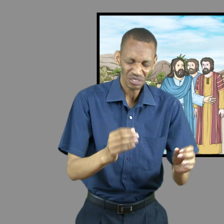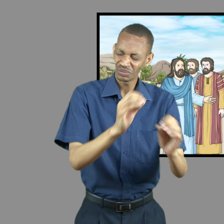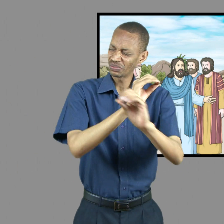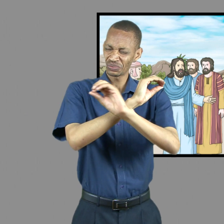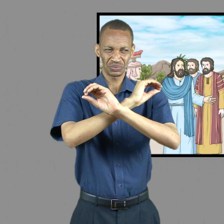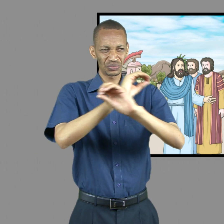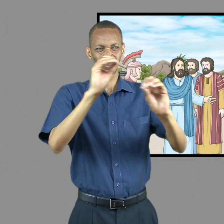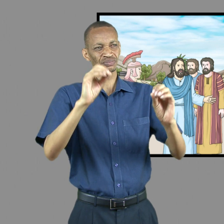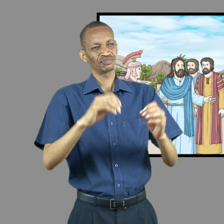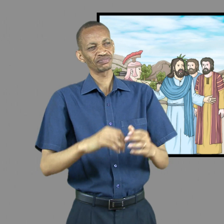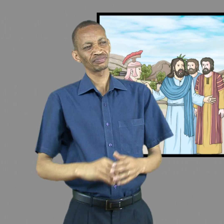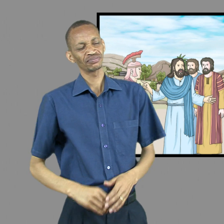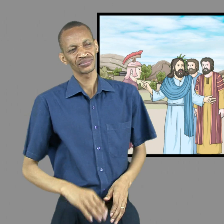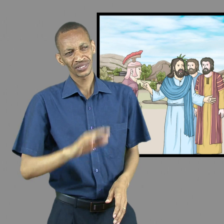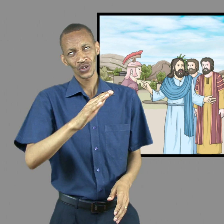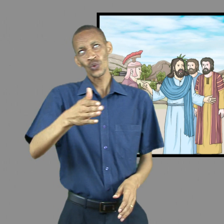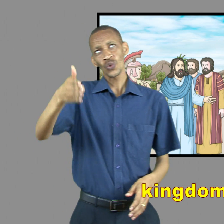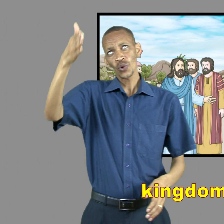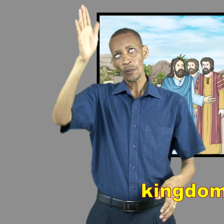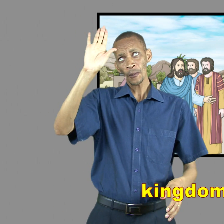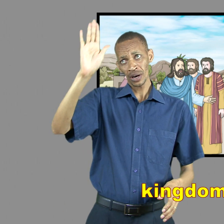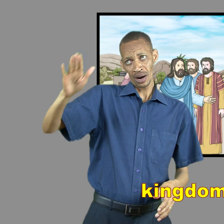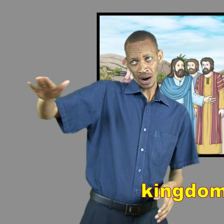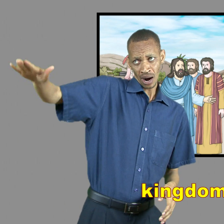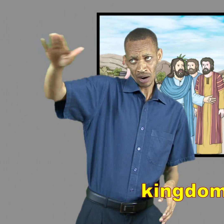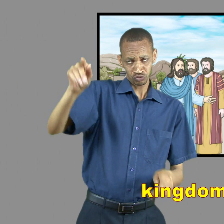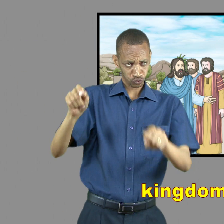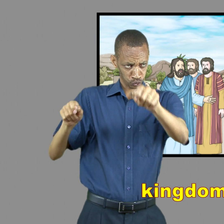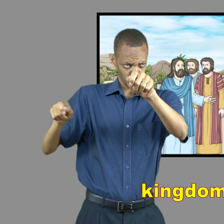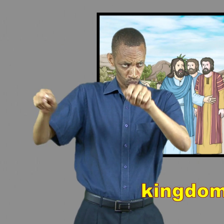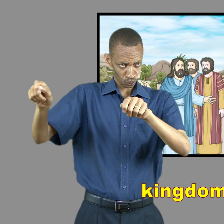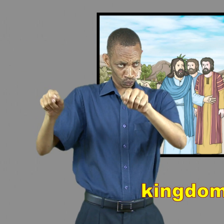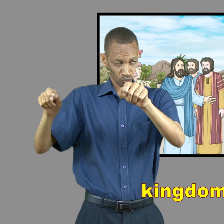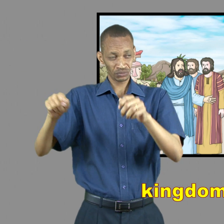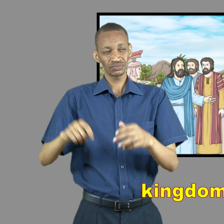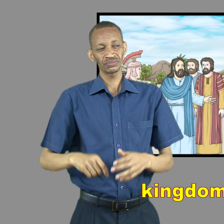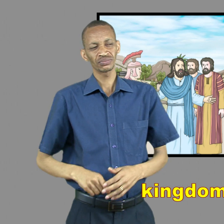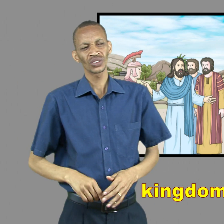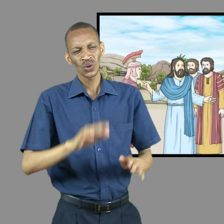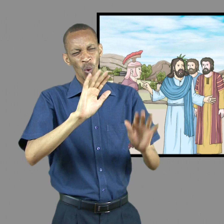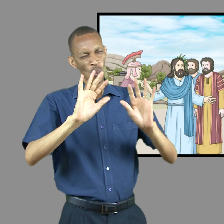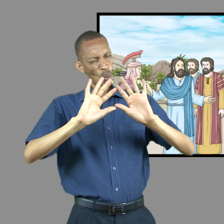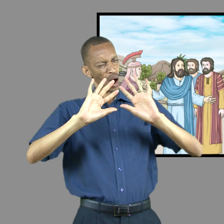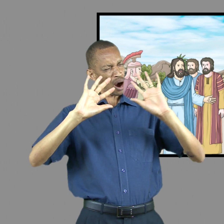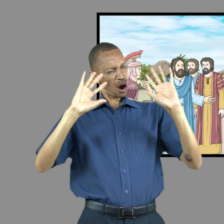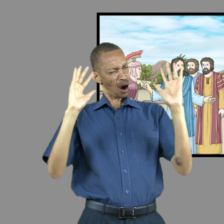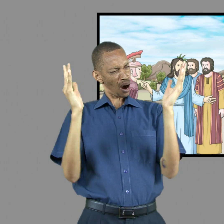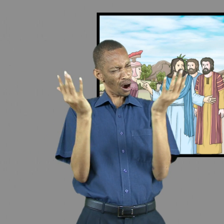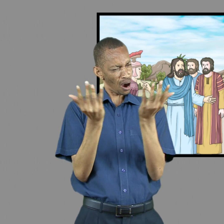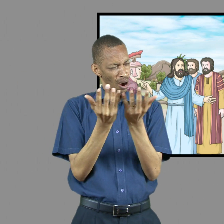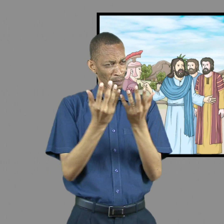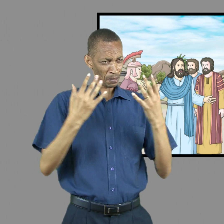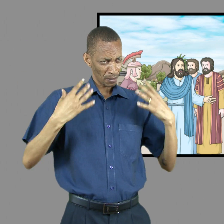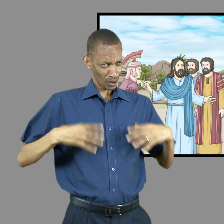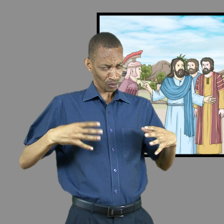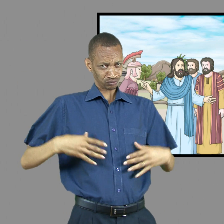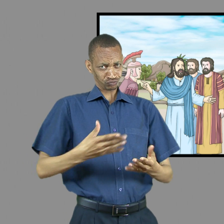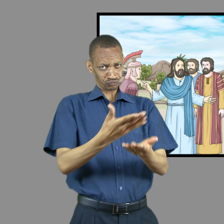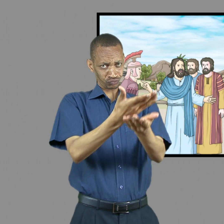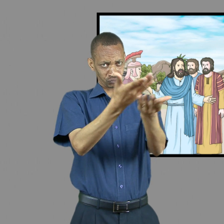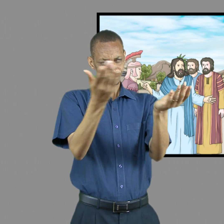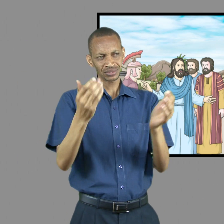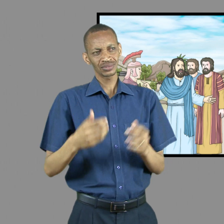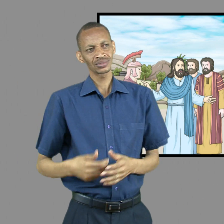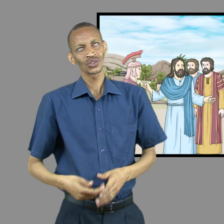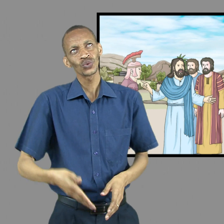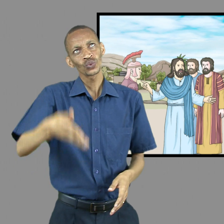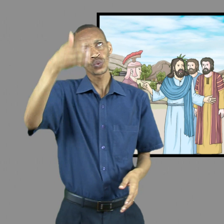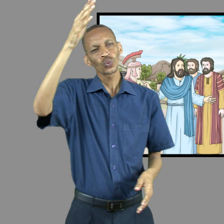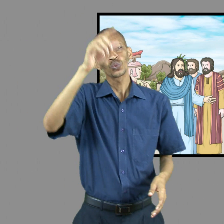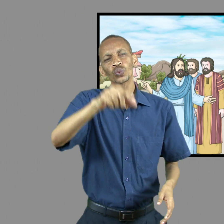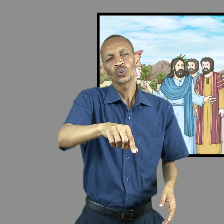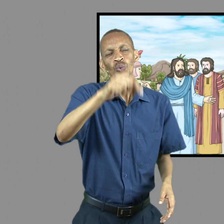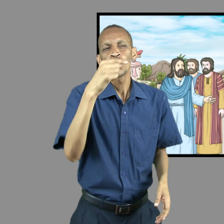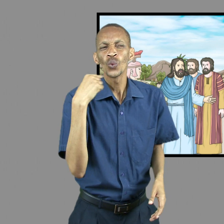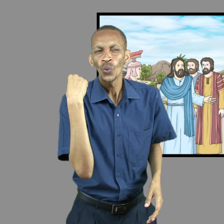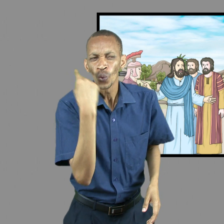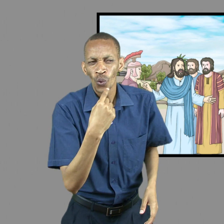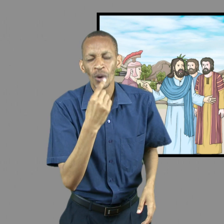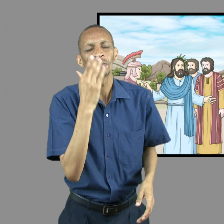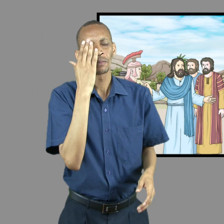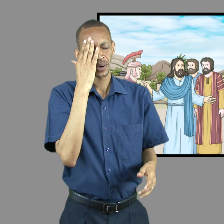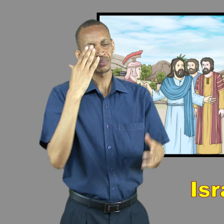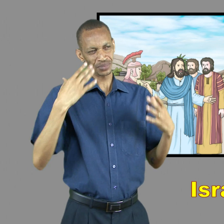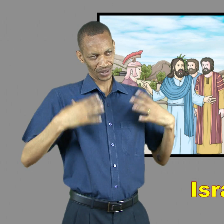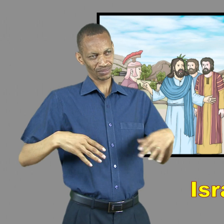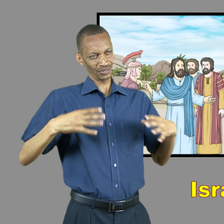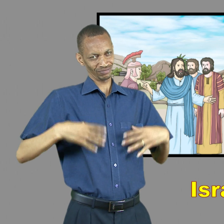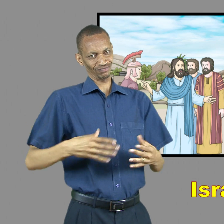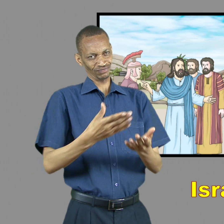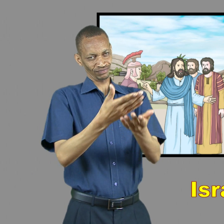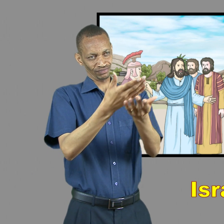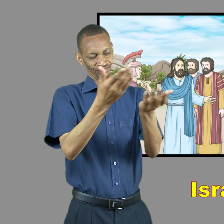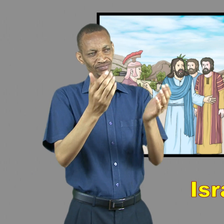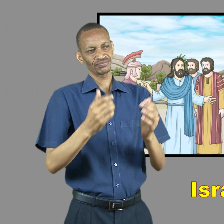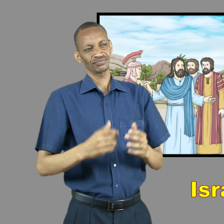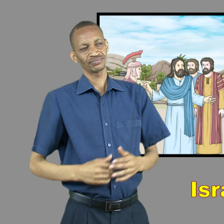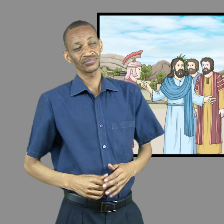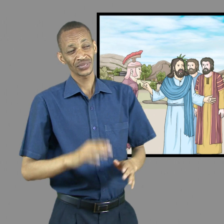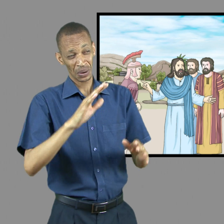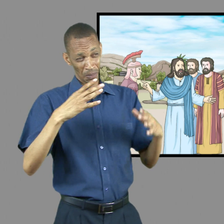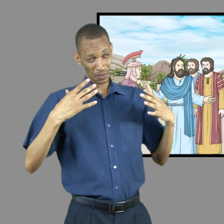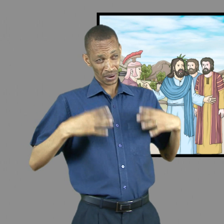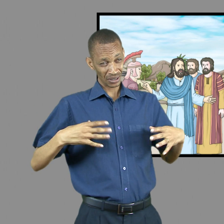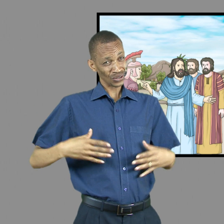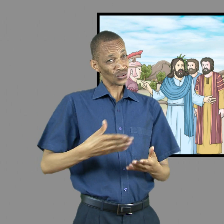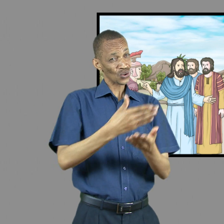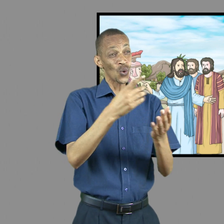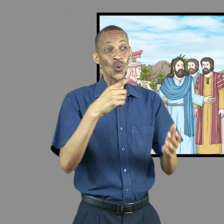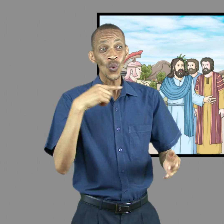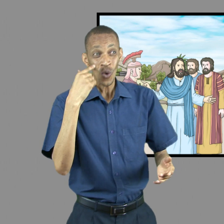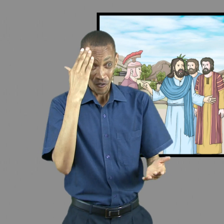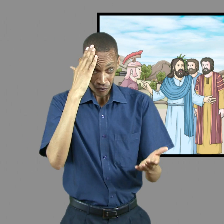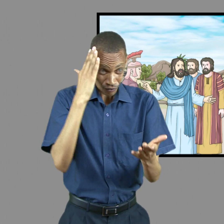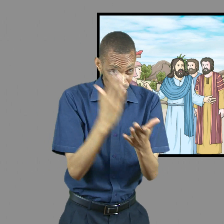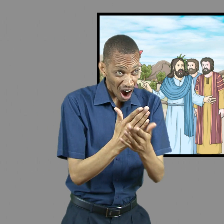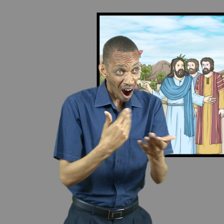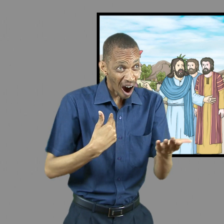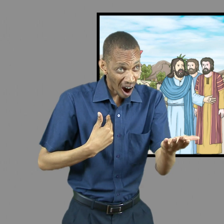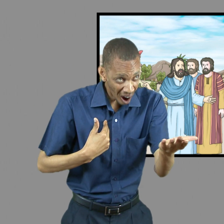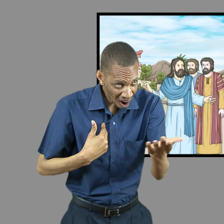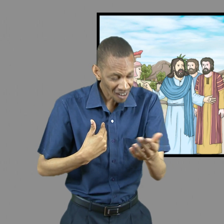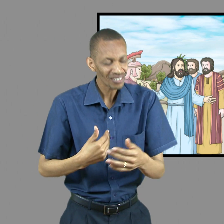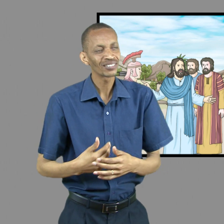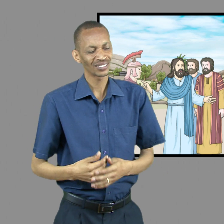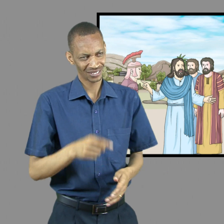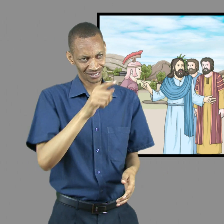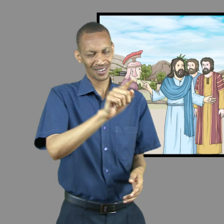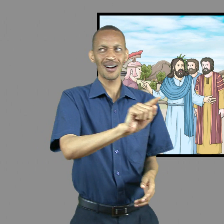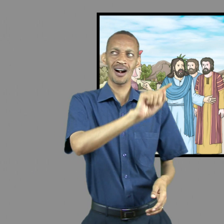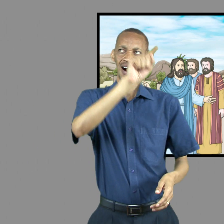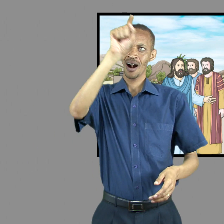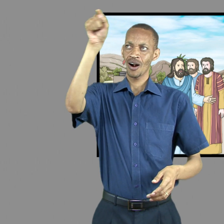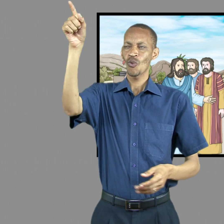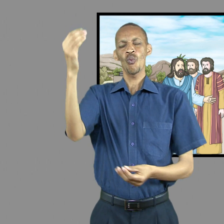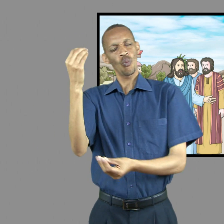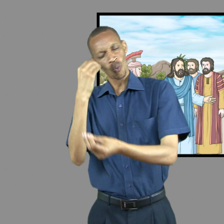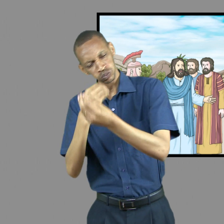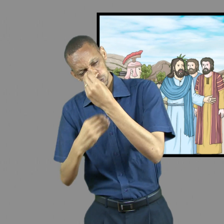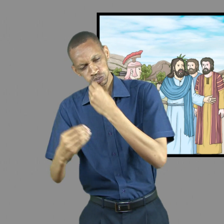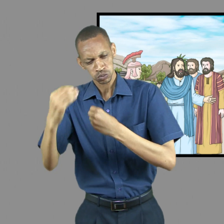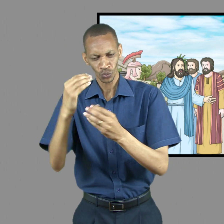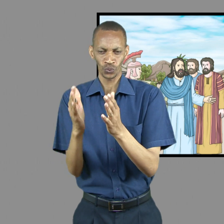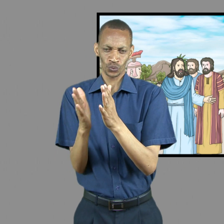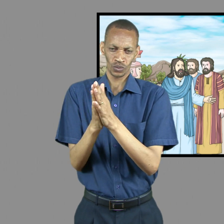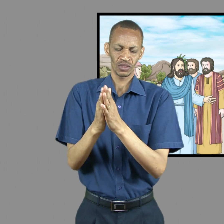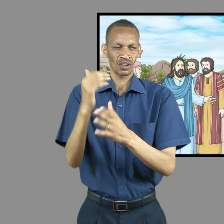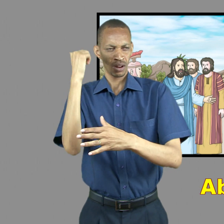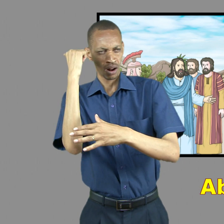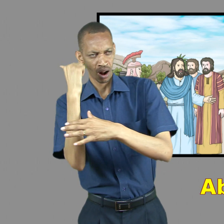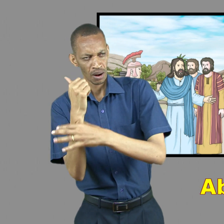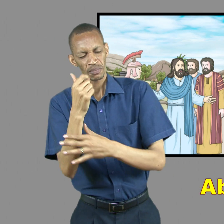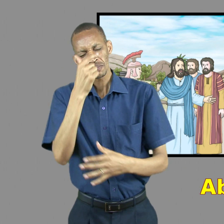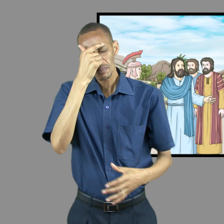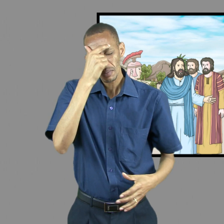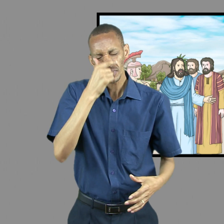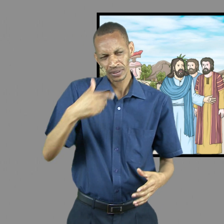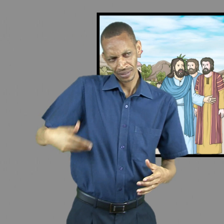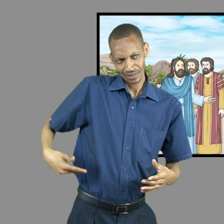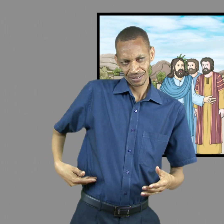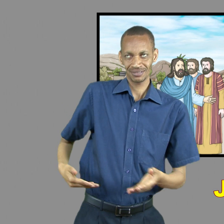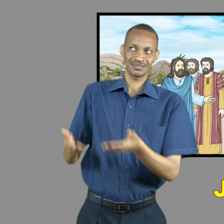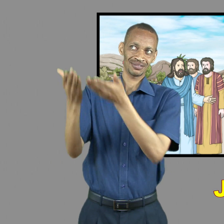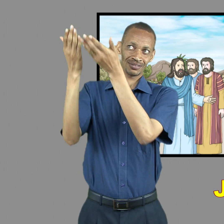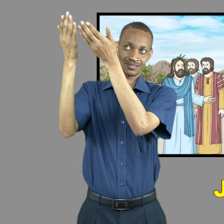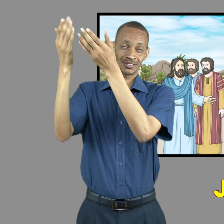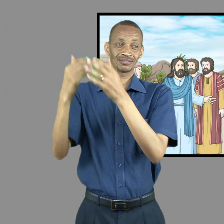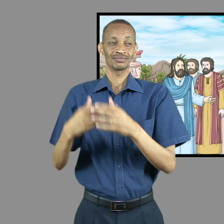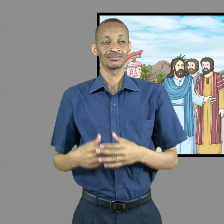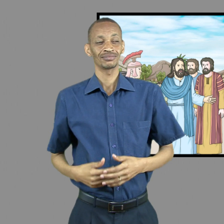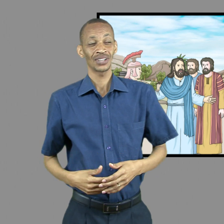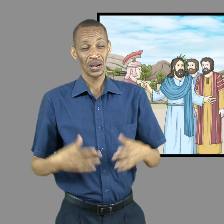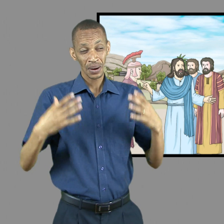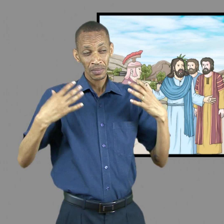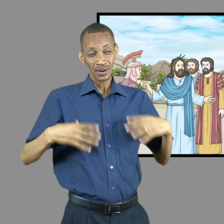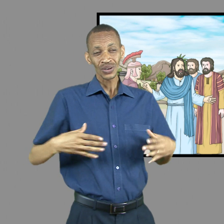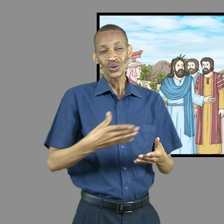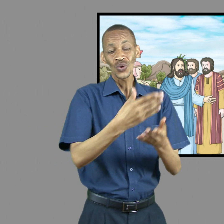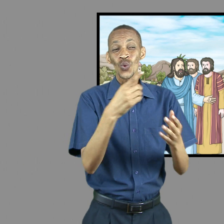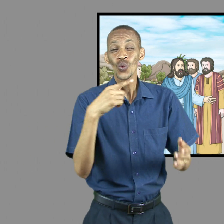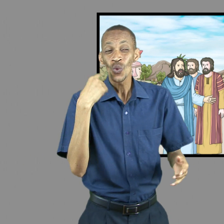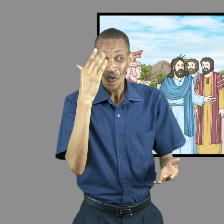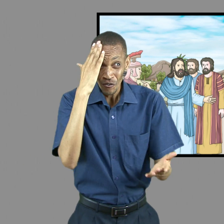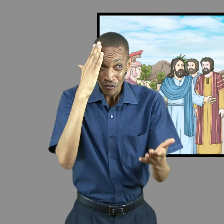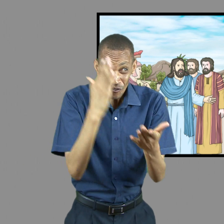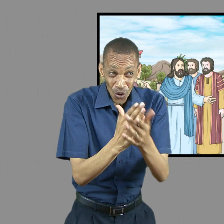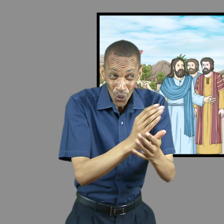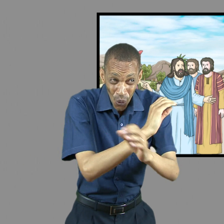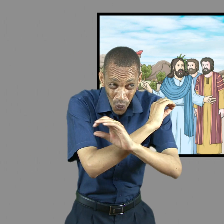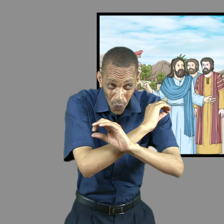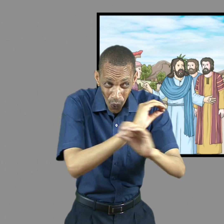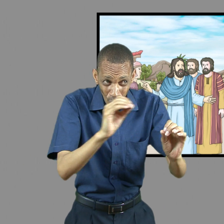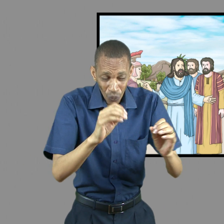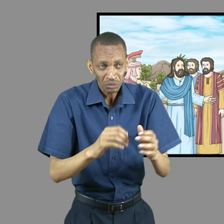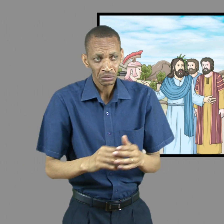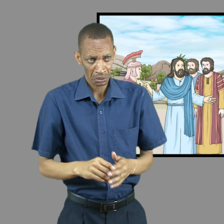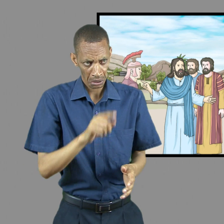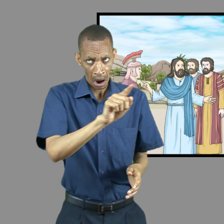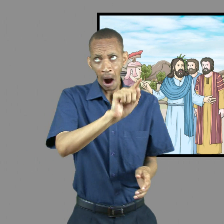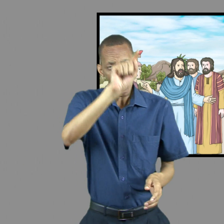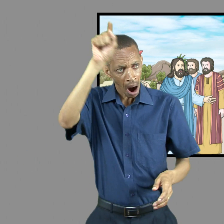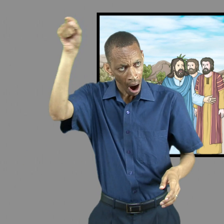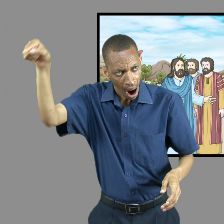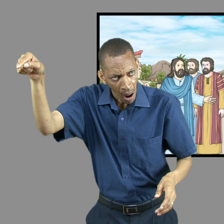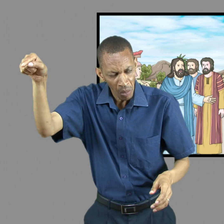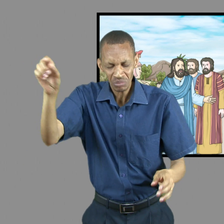I say to you that many will come from the east and the west to share the banquet with Abraham, Isaac, and Jacob in the kingdom of heaven.